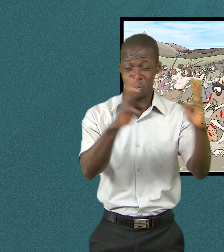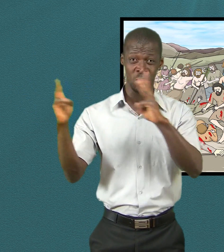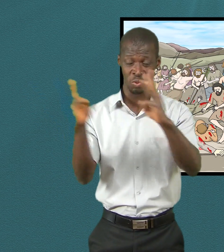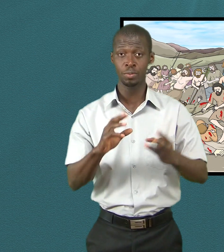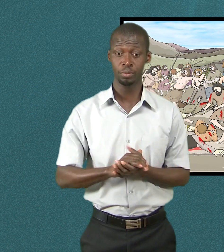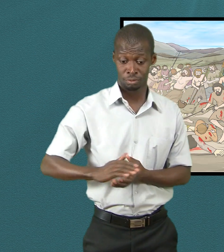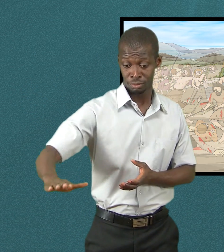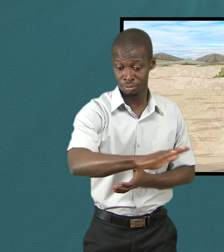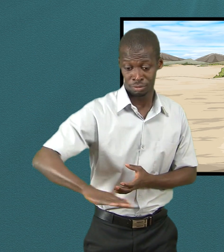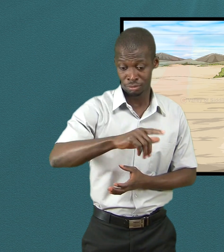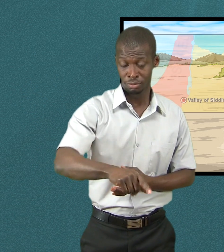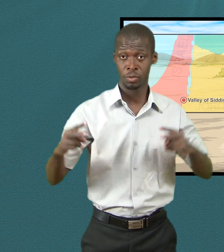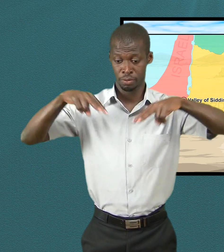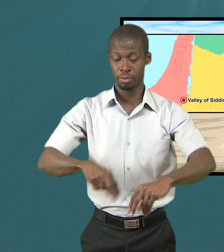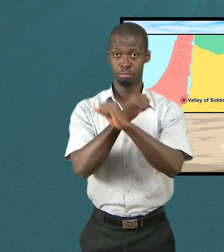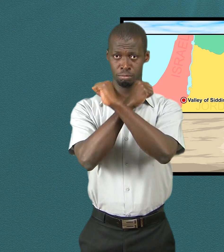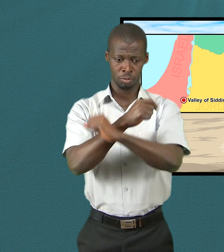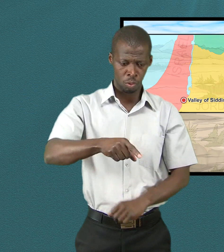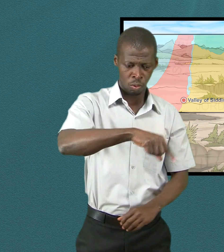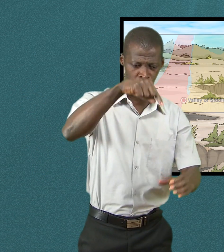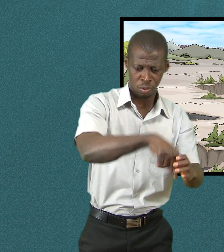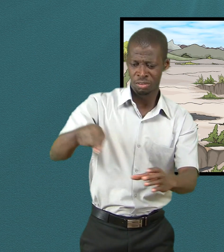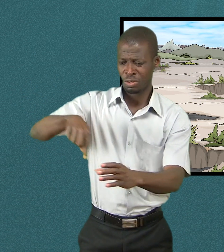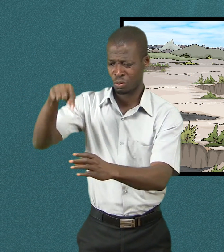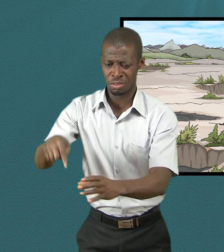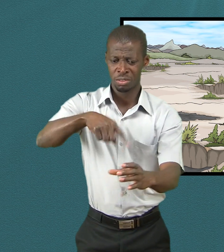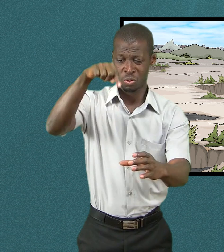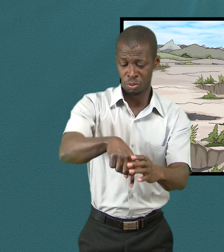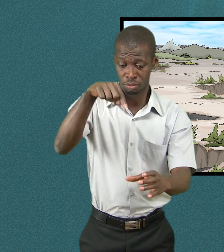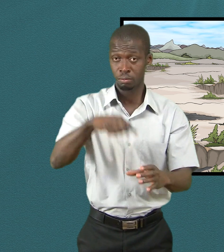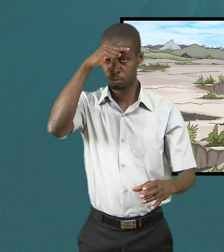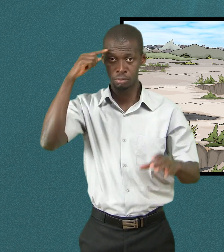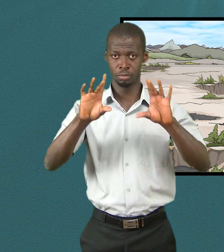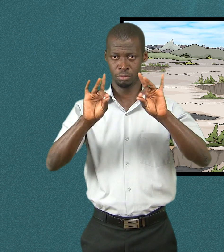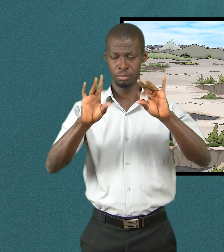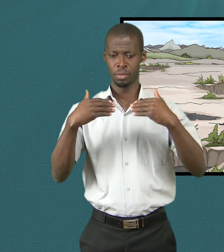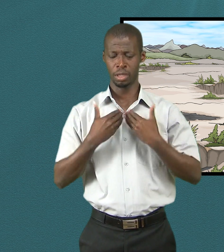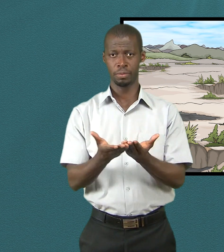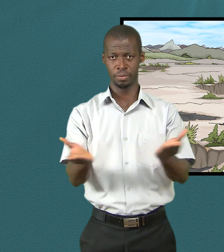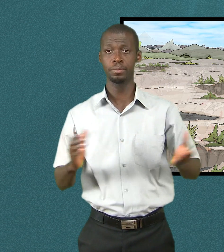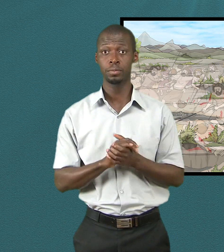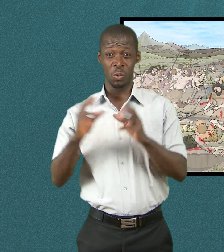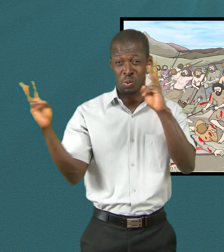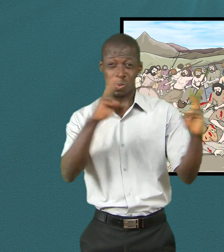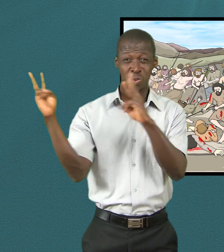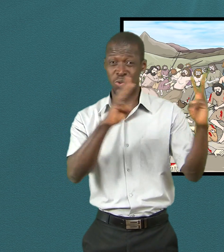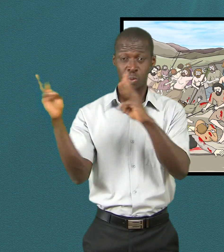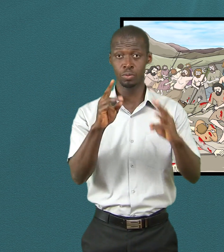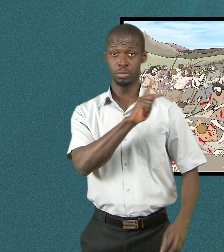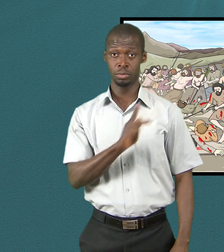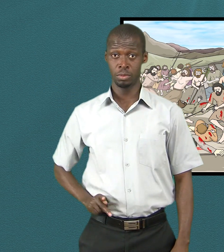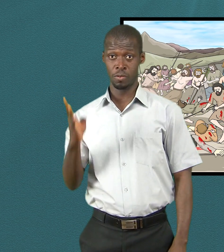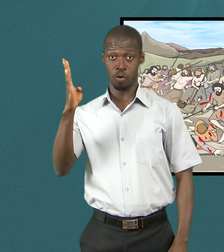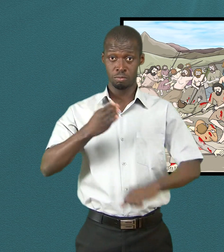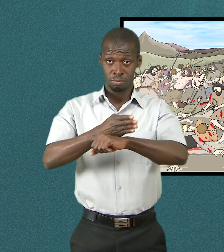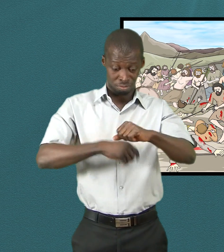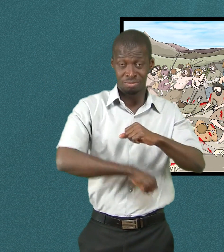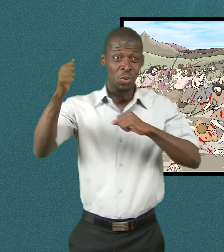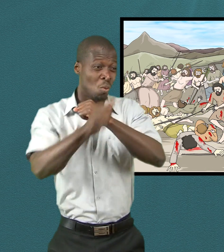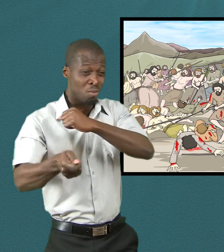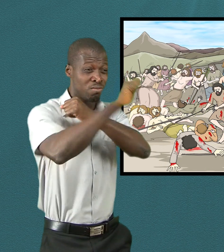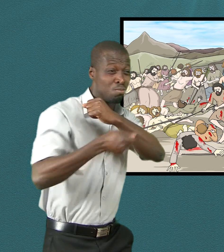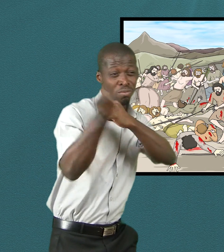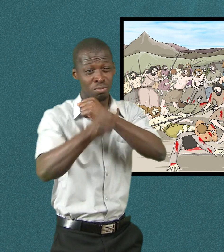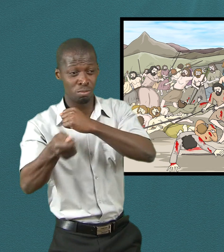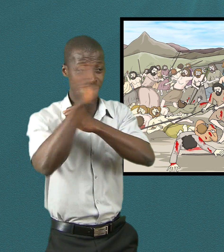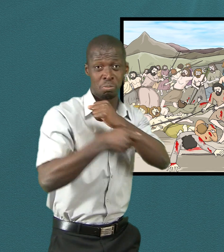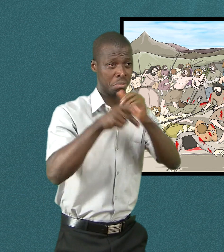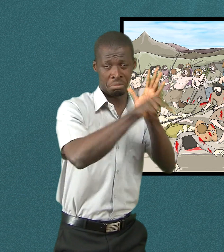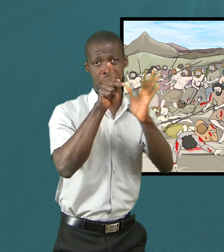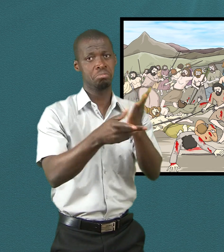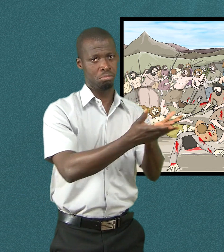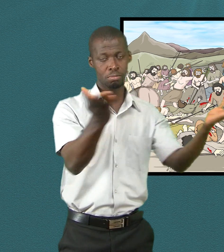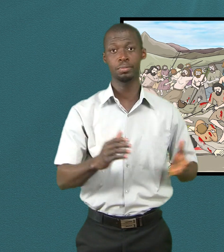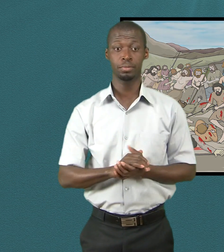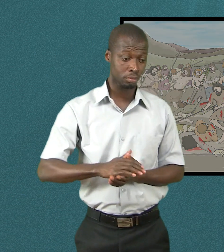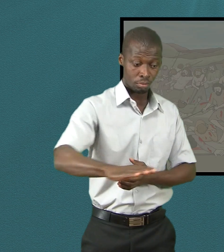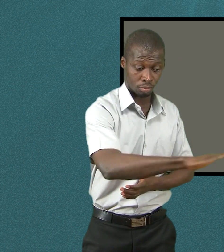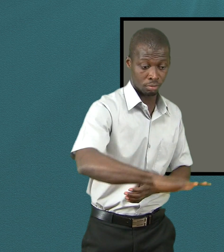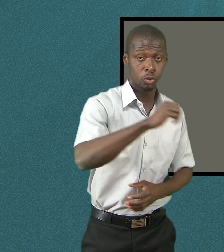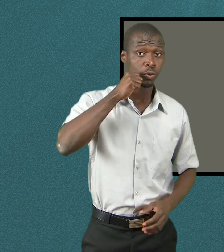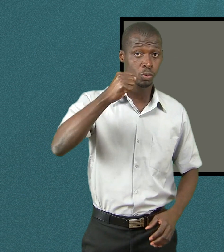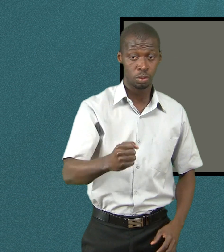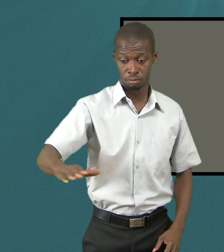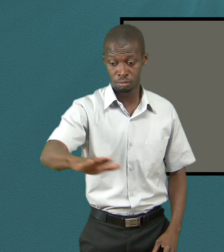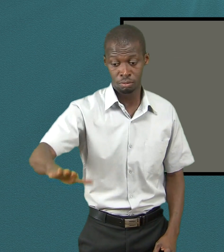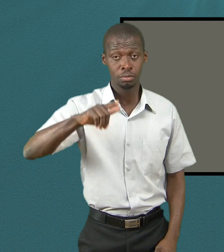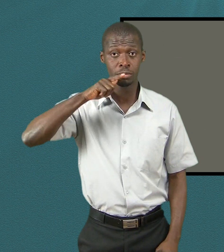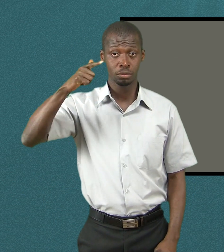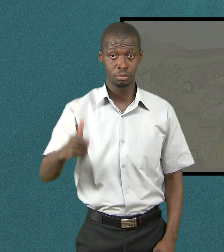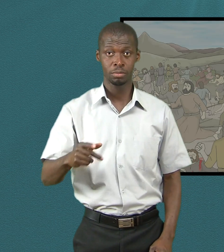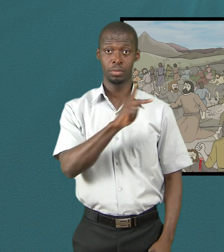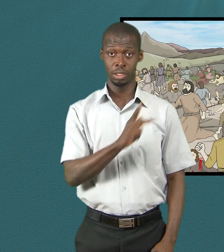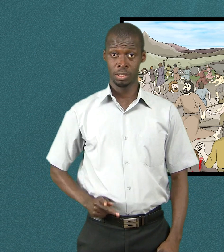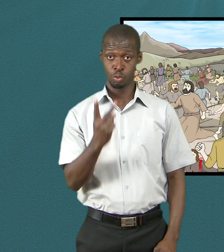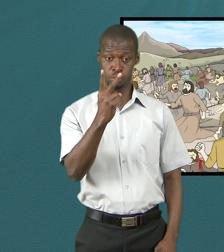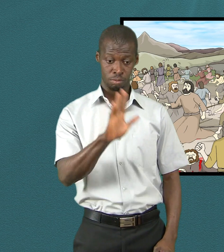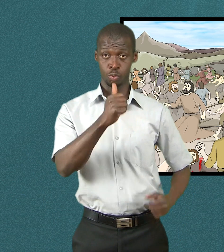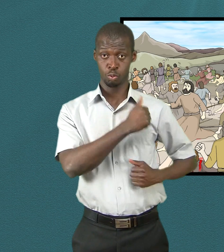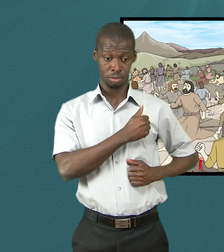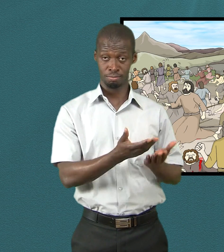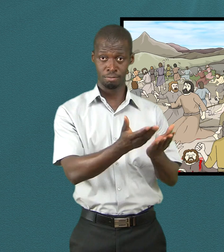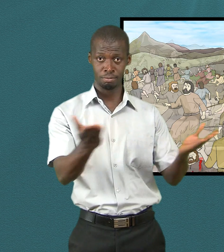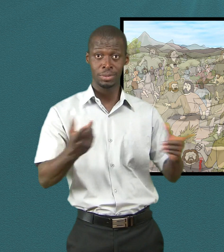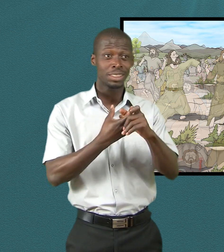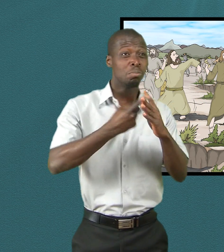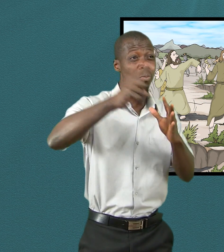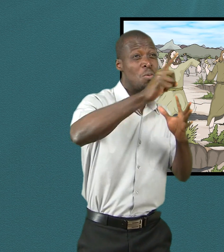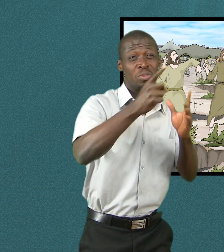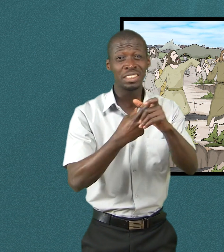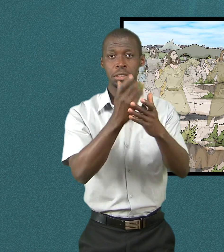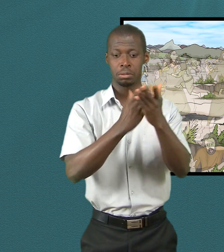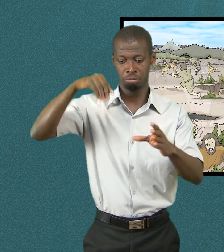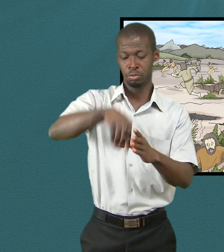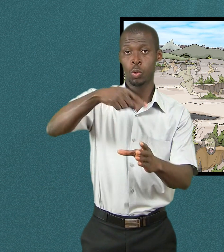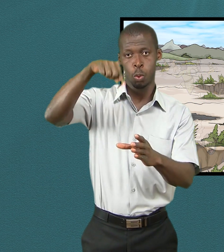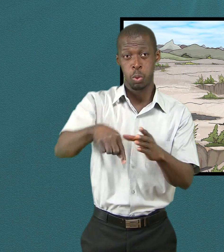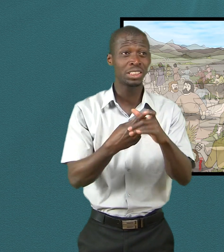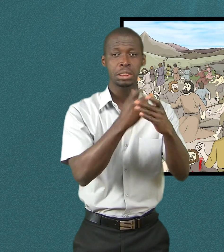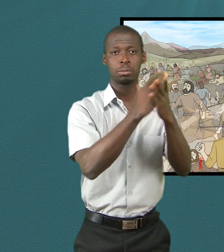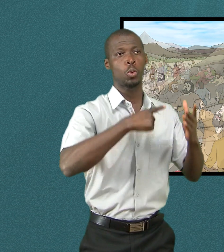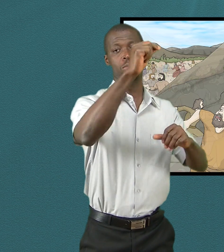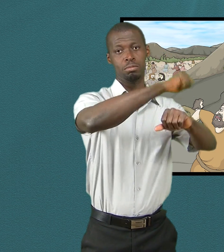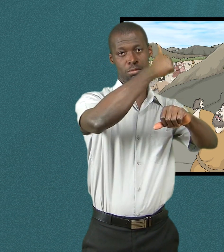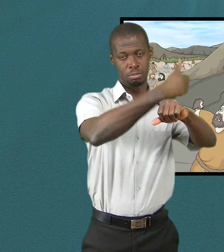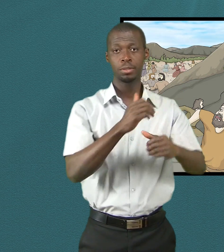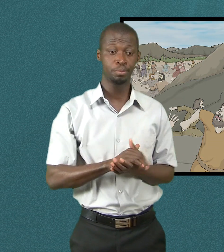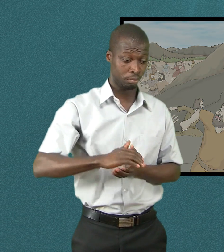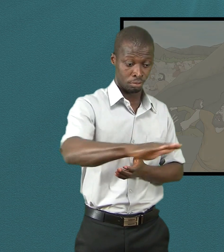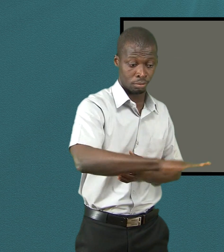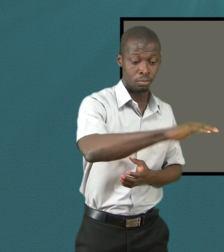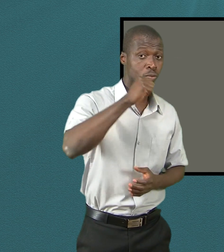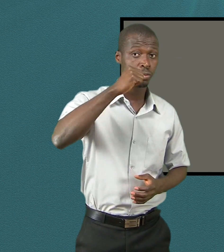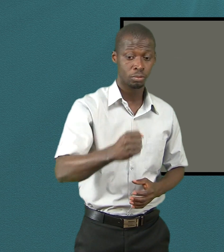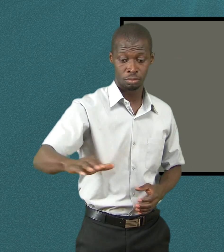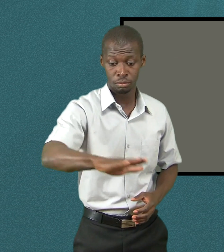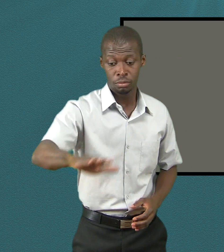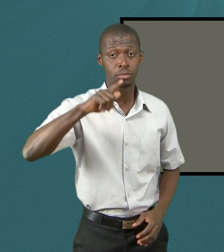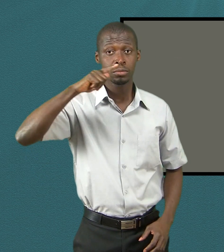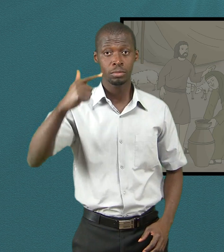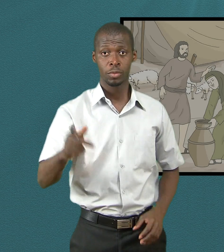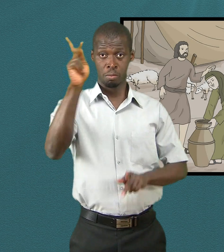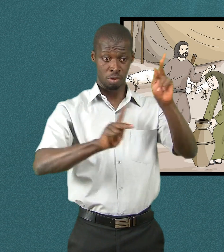Now the Valley of Siddim was full of tar pits, and as the kings of Sodom and Gomorrah fled, some men fell into the pits, but the survivors fled to the hill country.